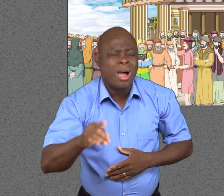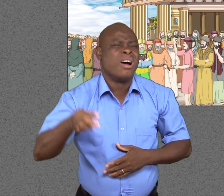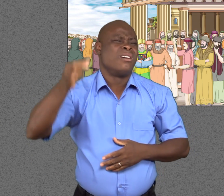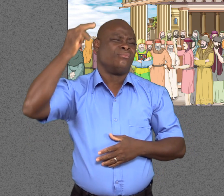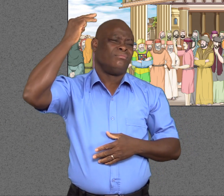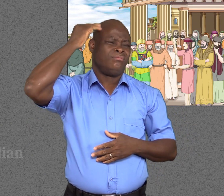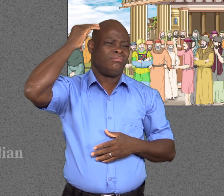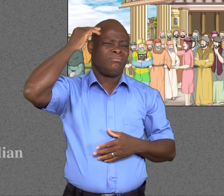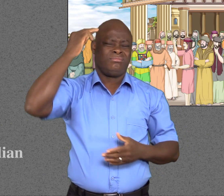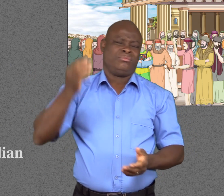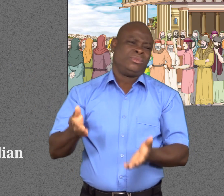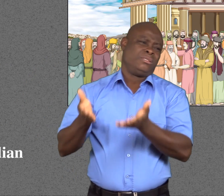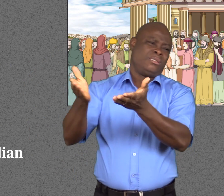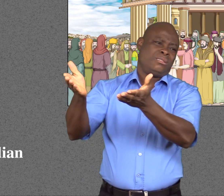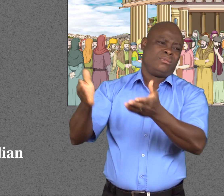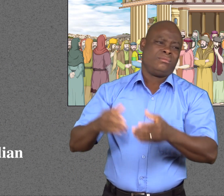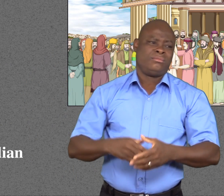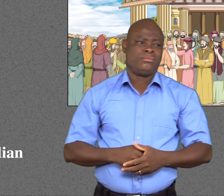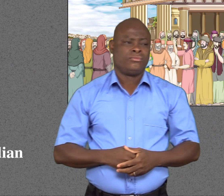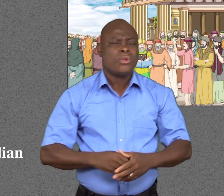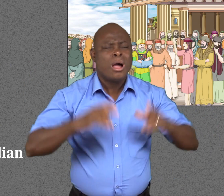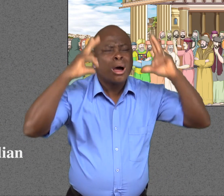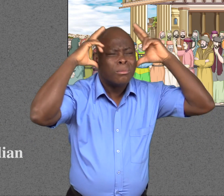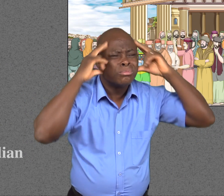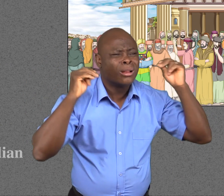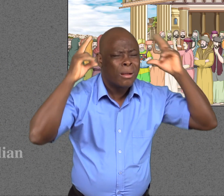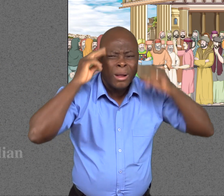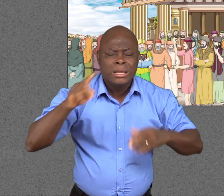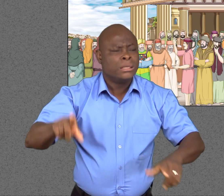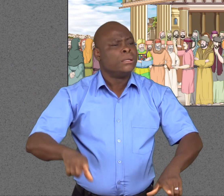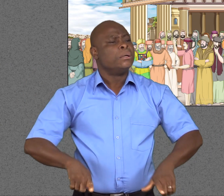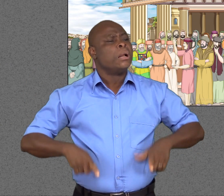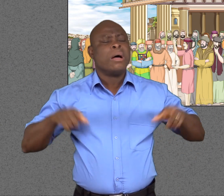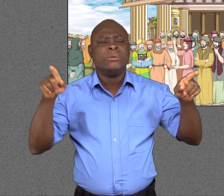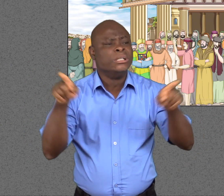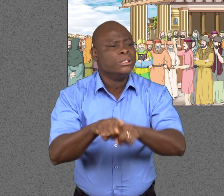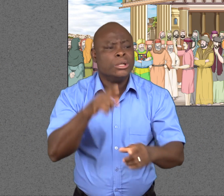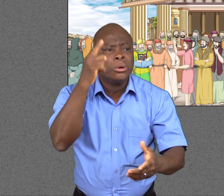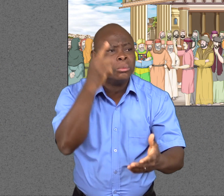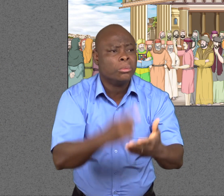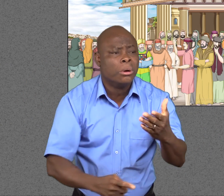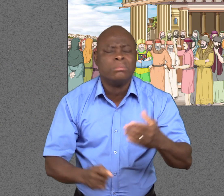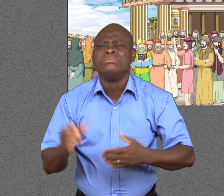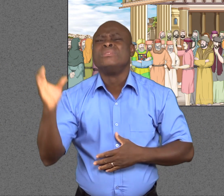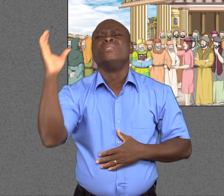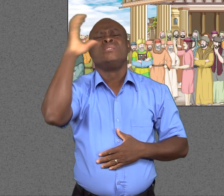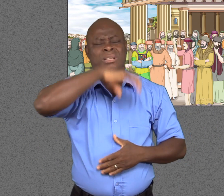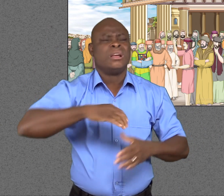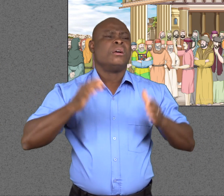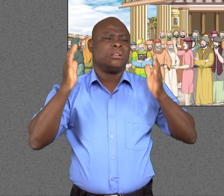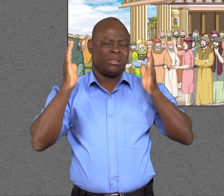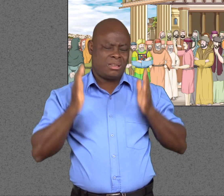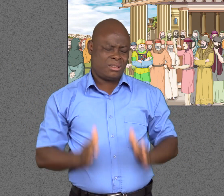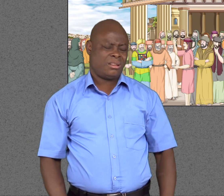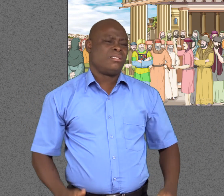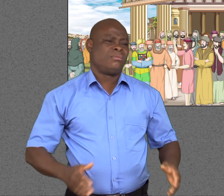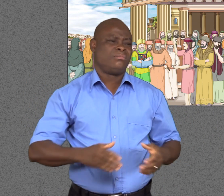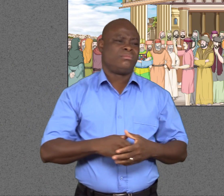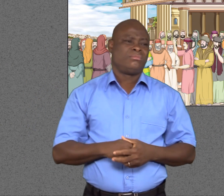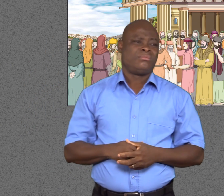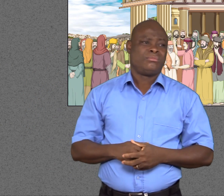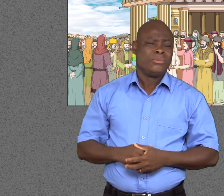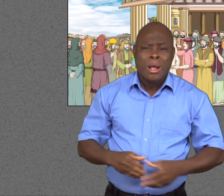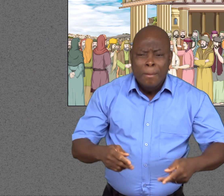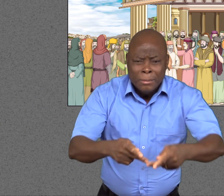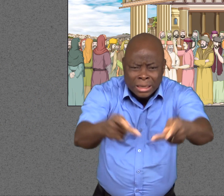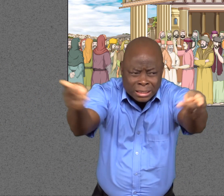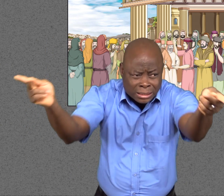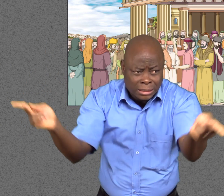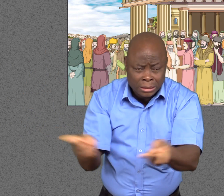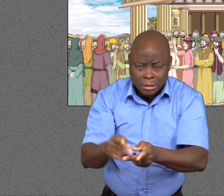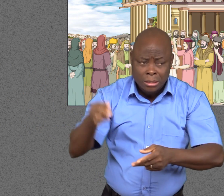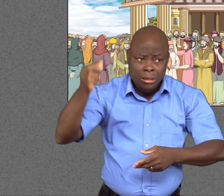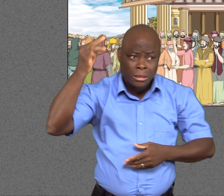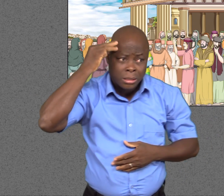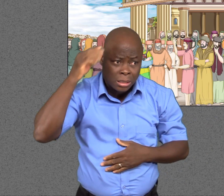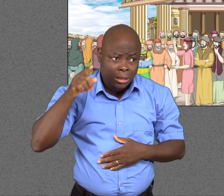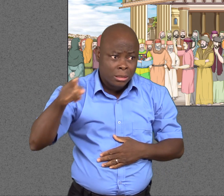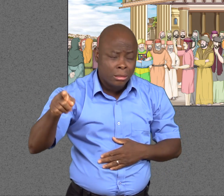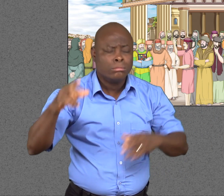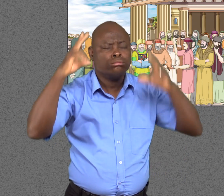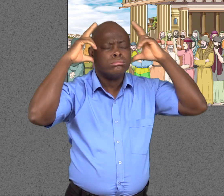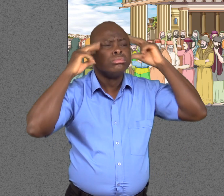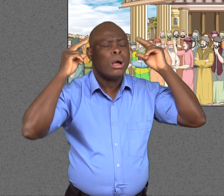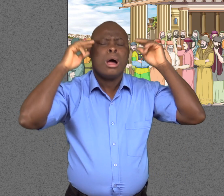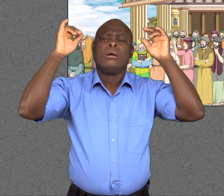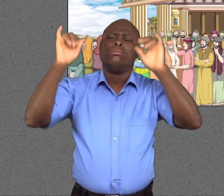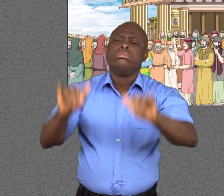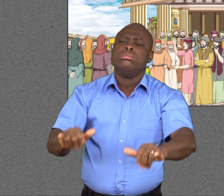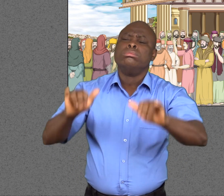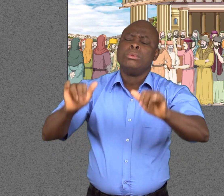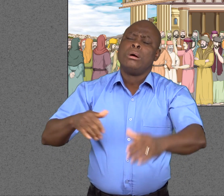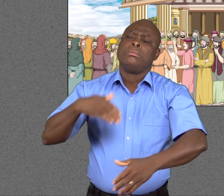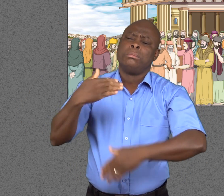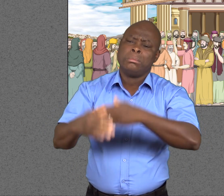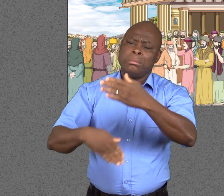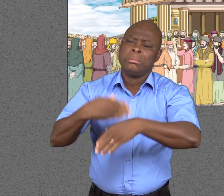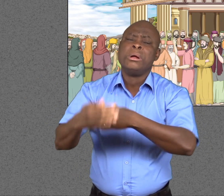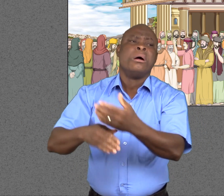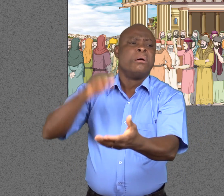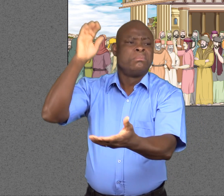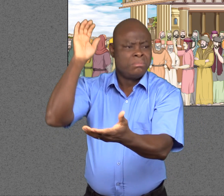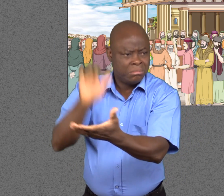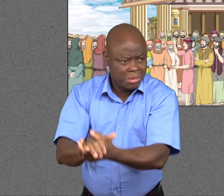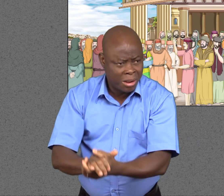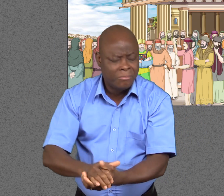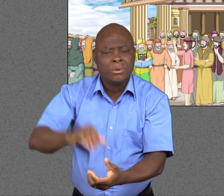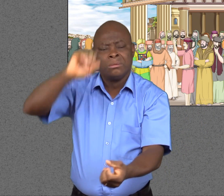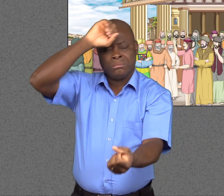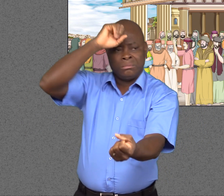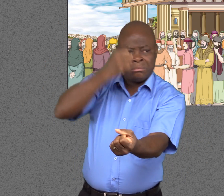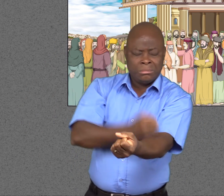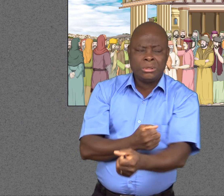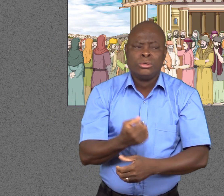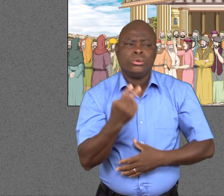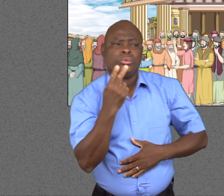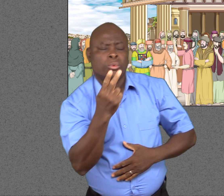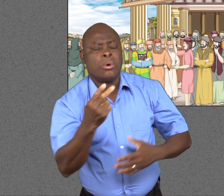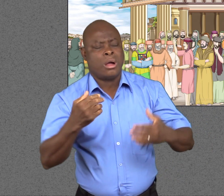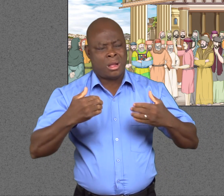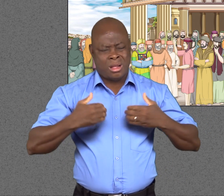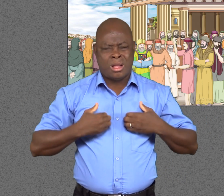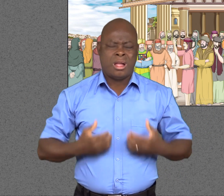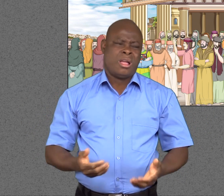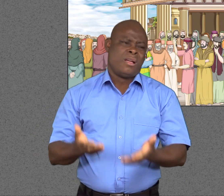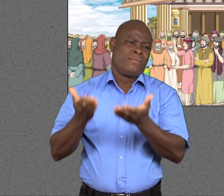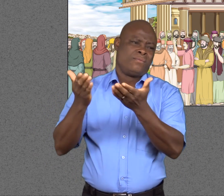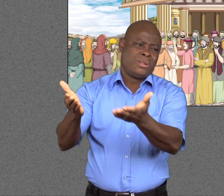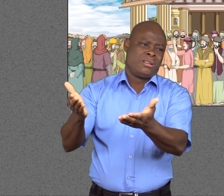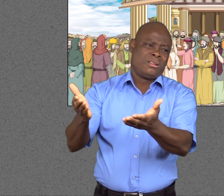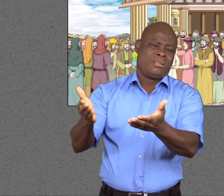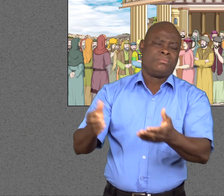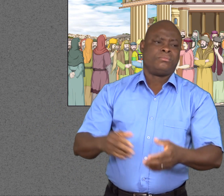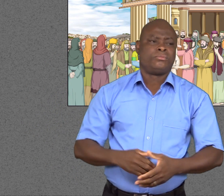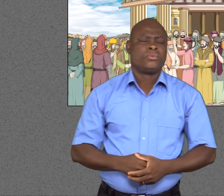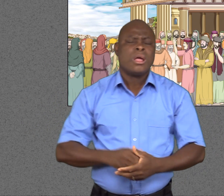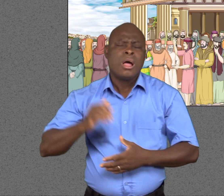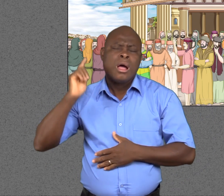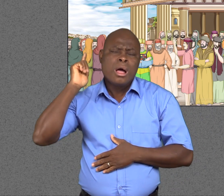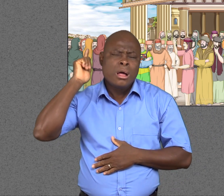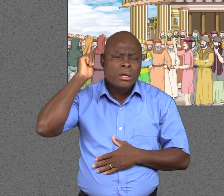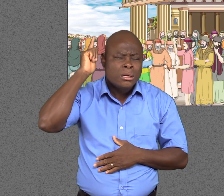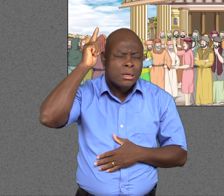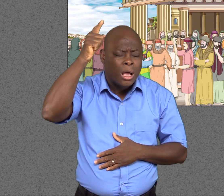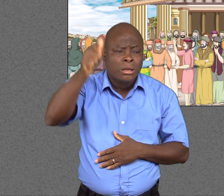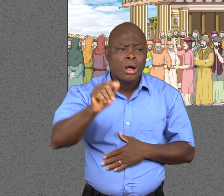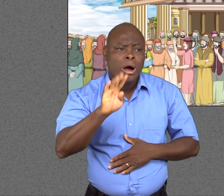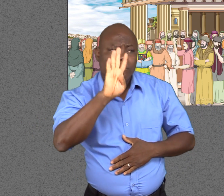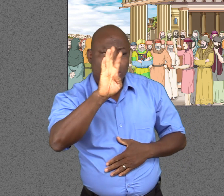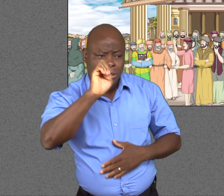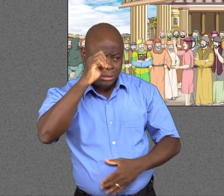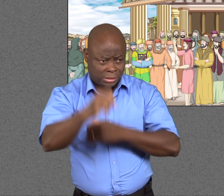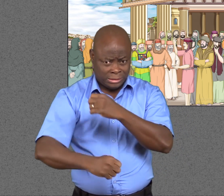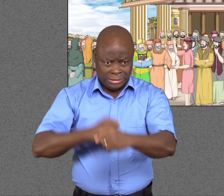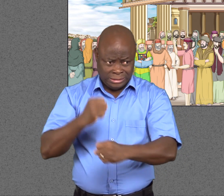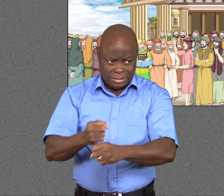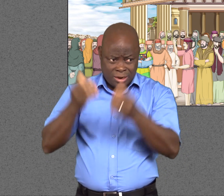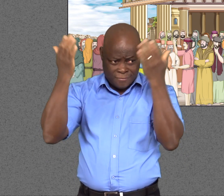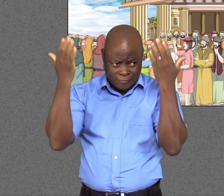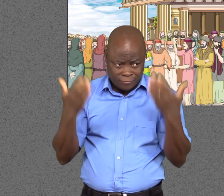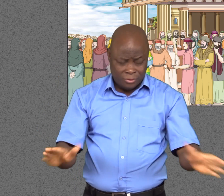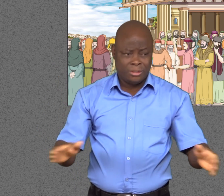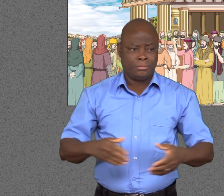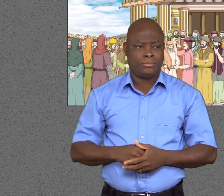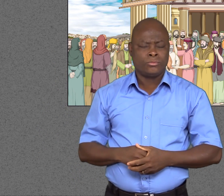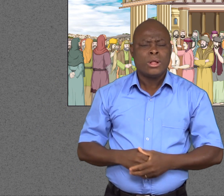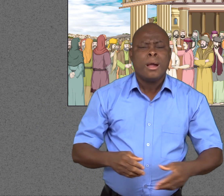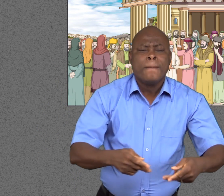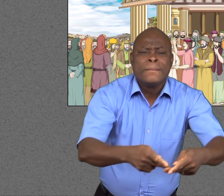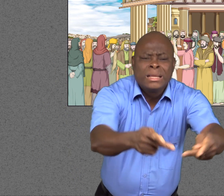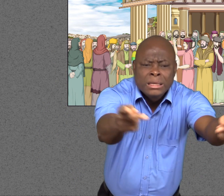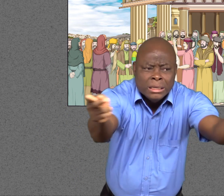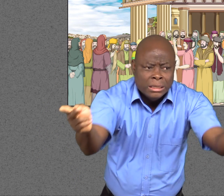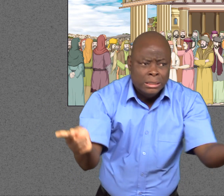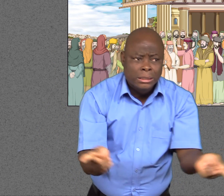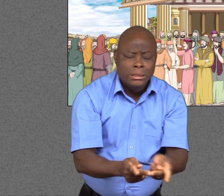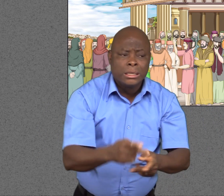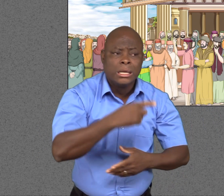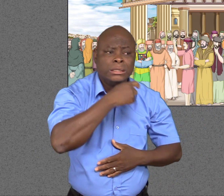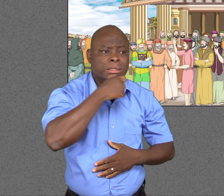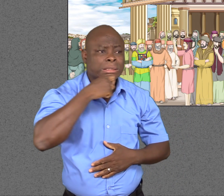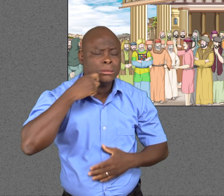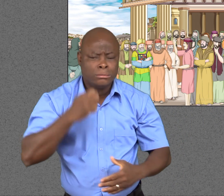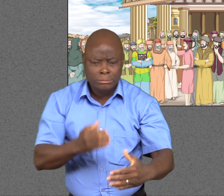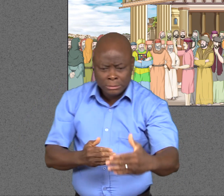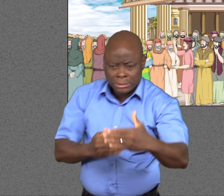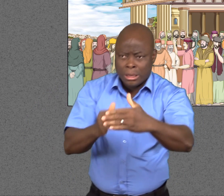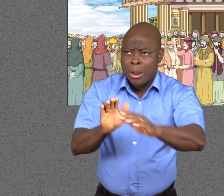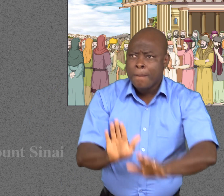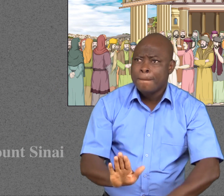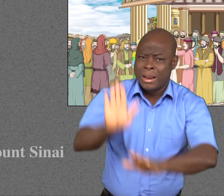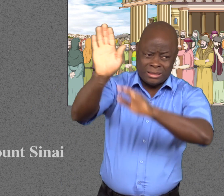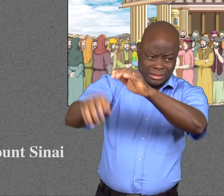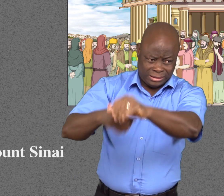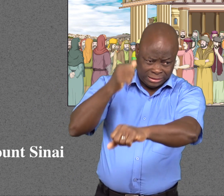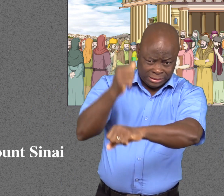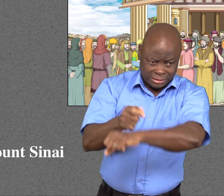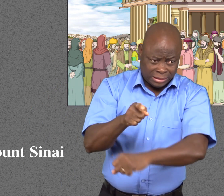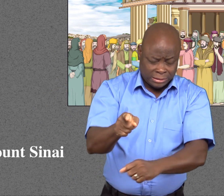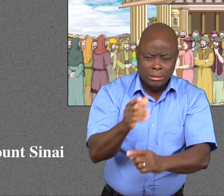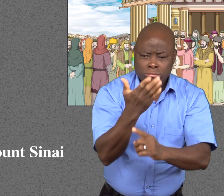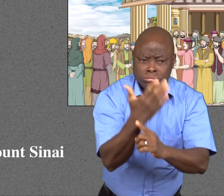At this remark, Moses fled to the land of Midian, where he lived as a foreigner and had two sons.